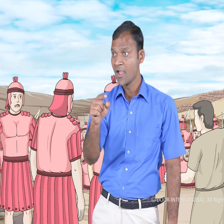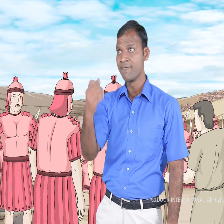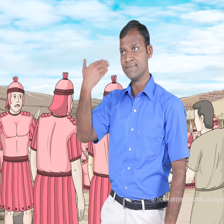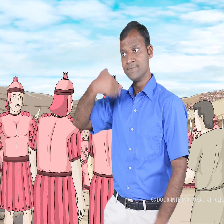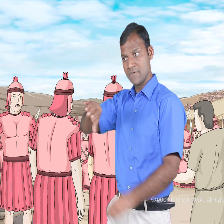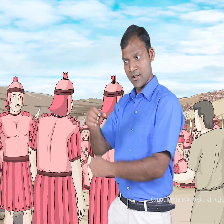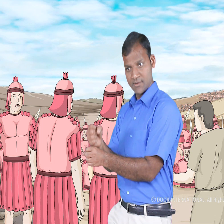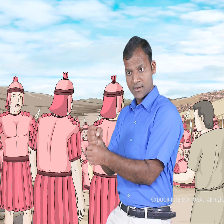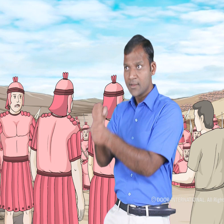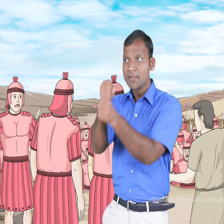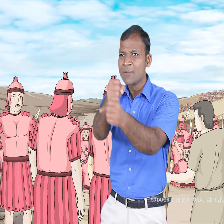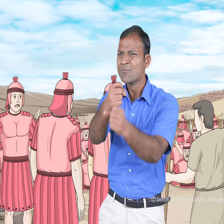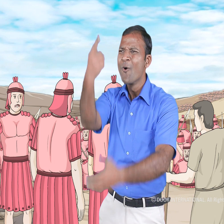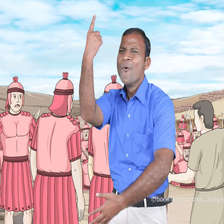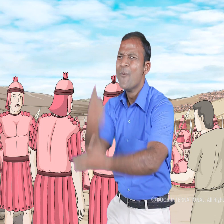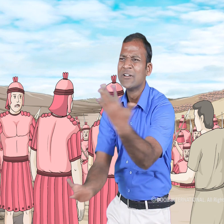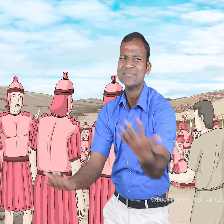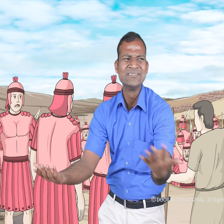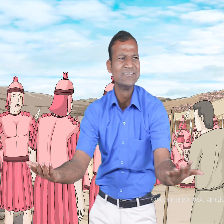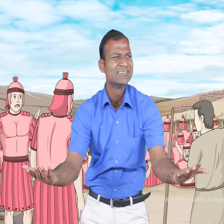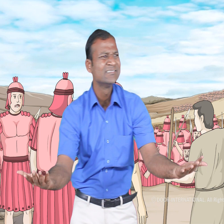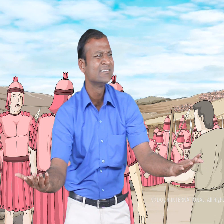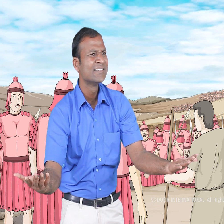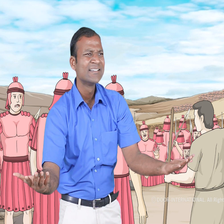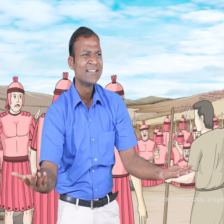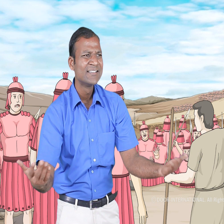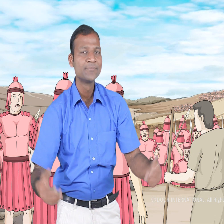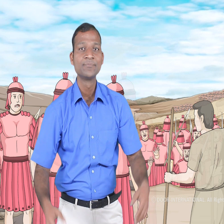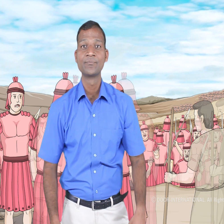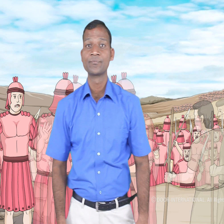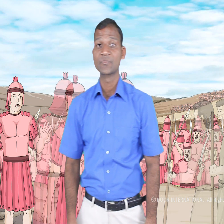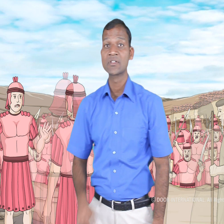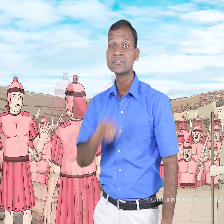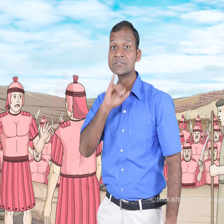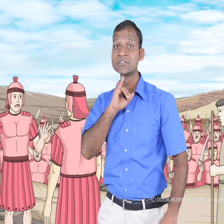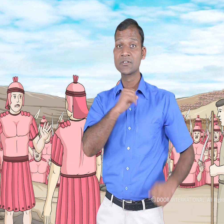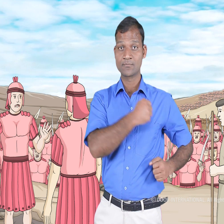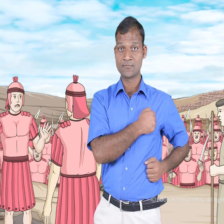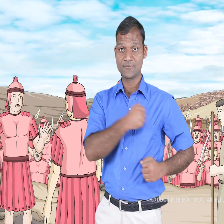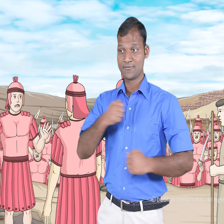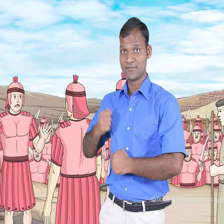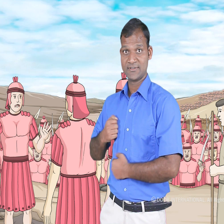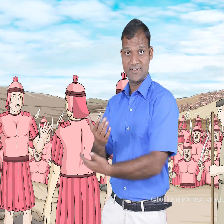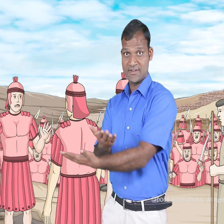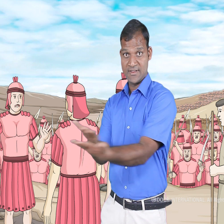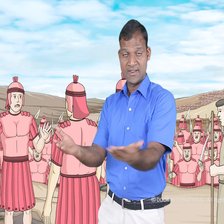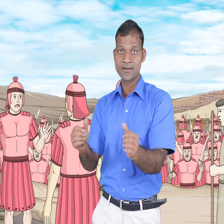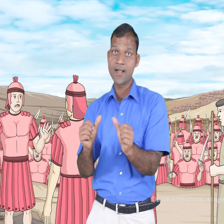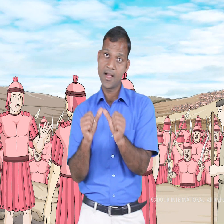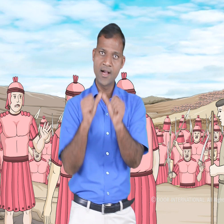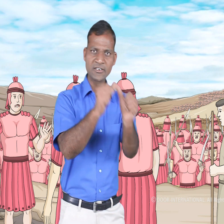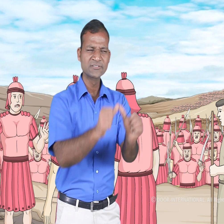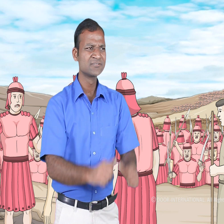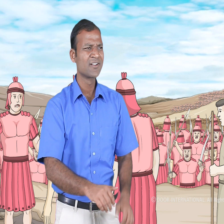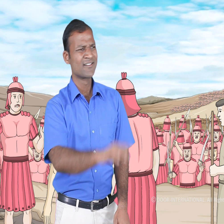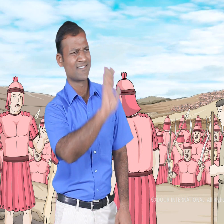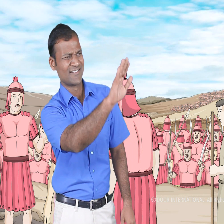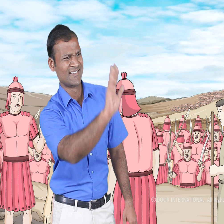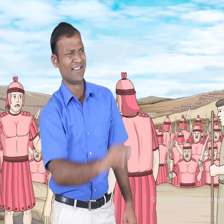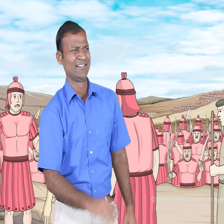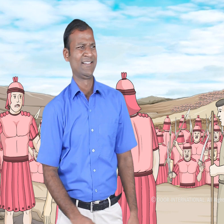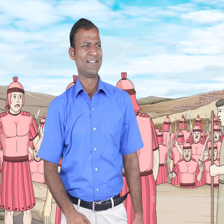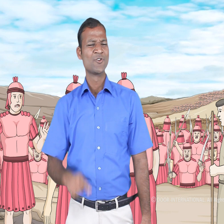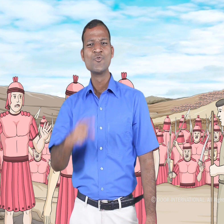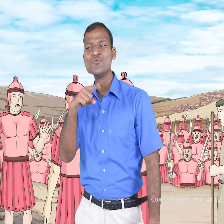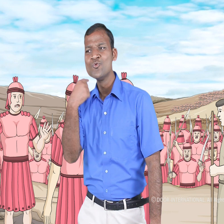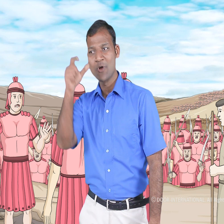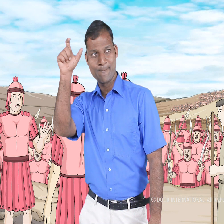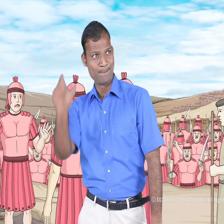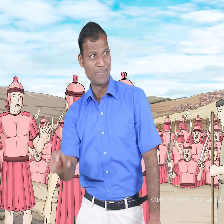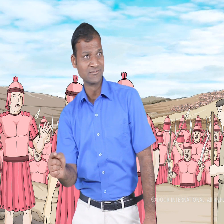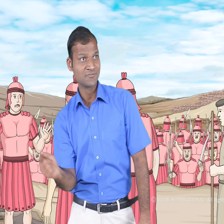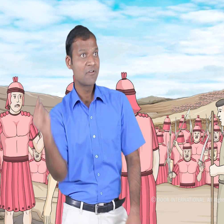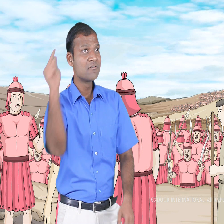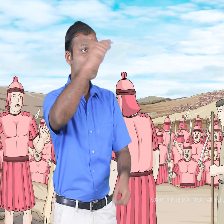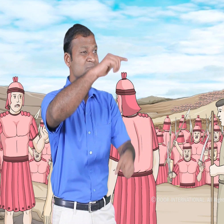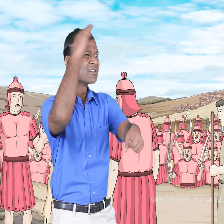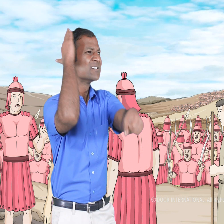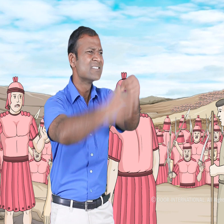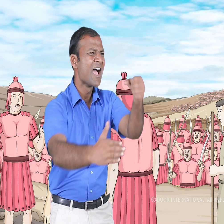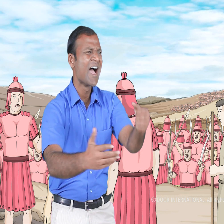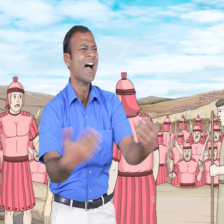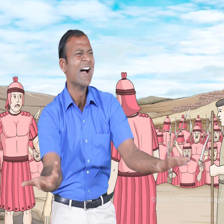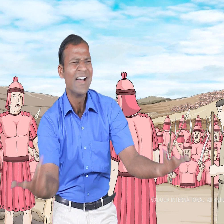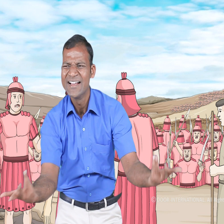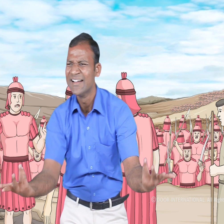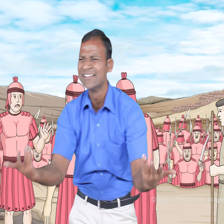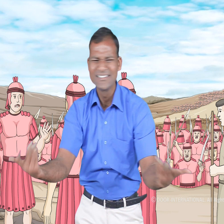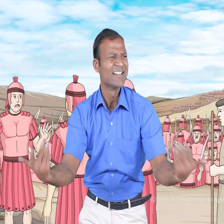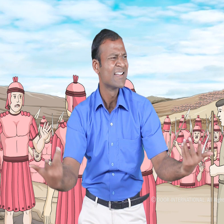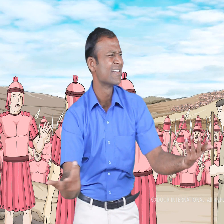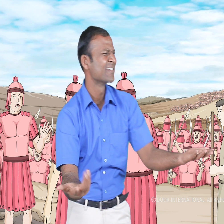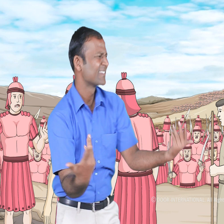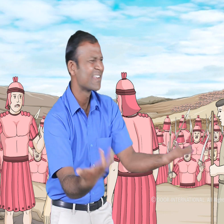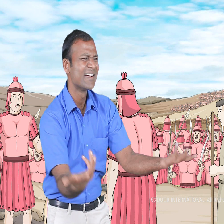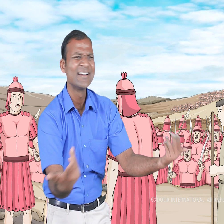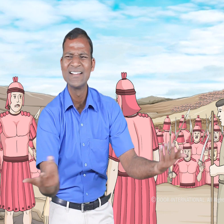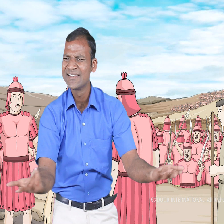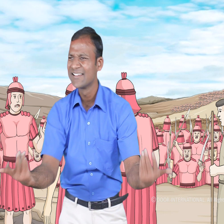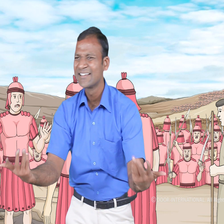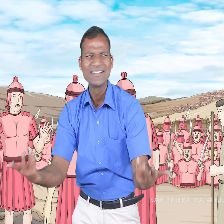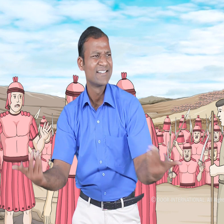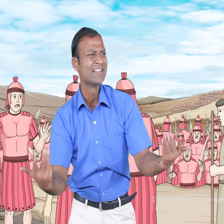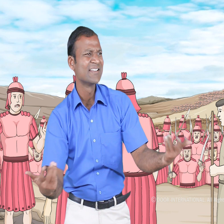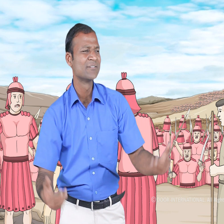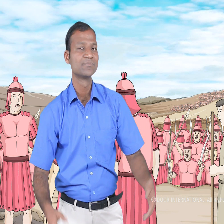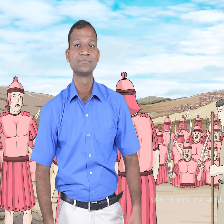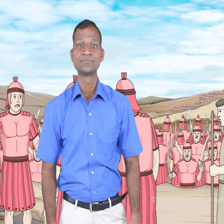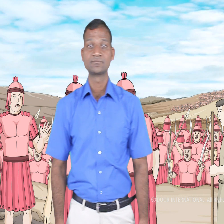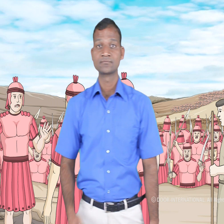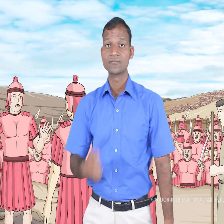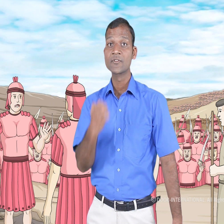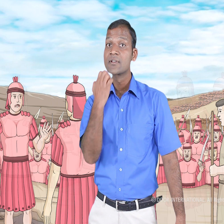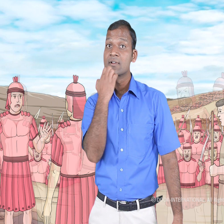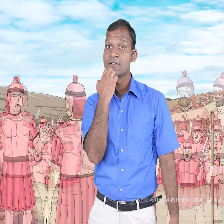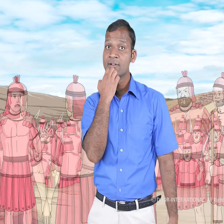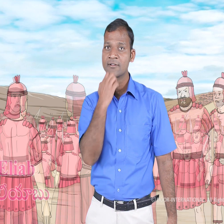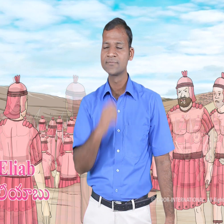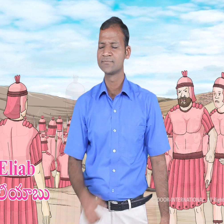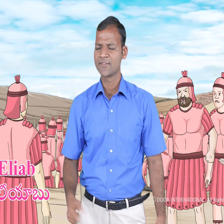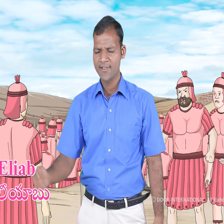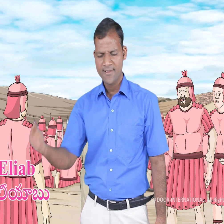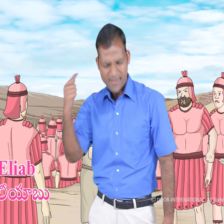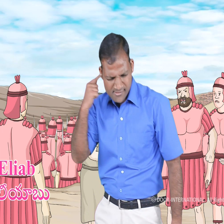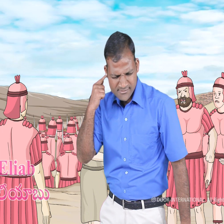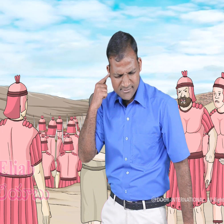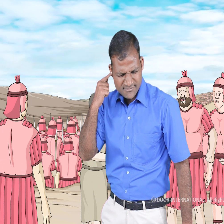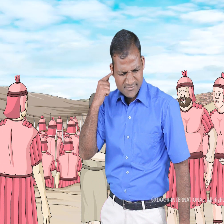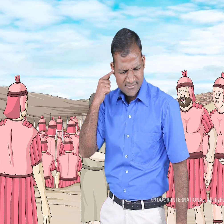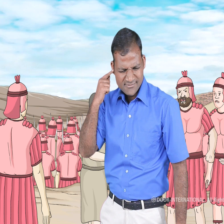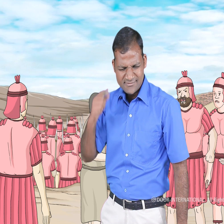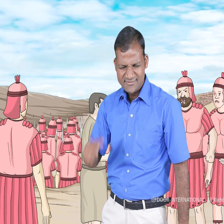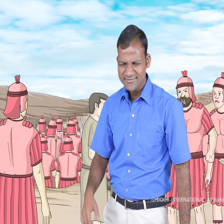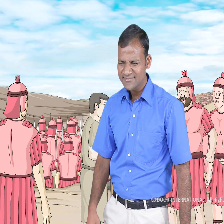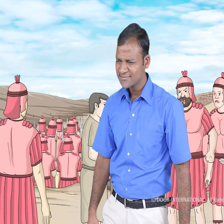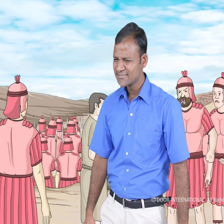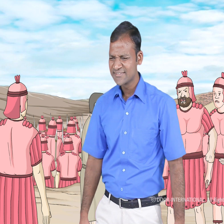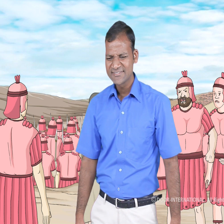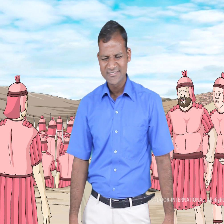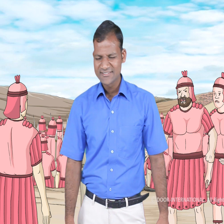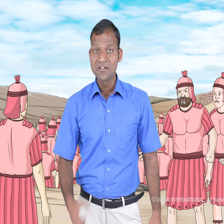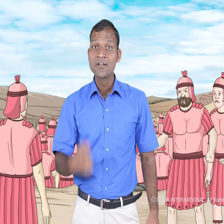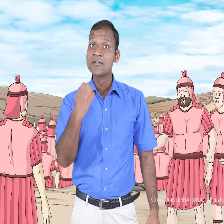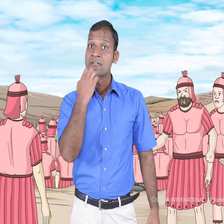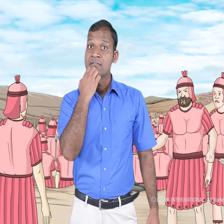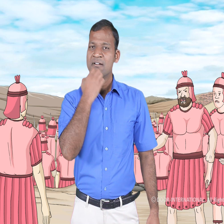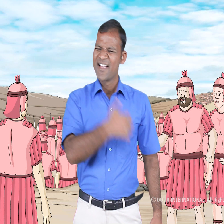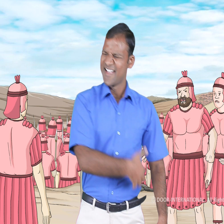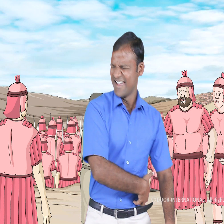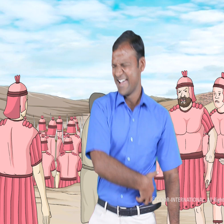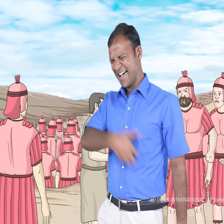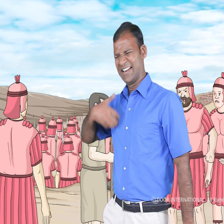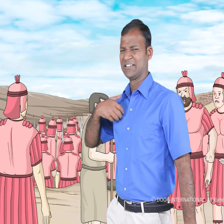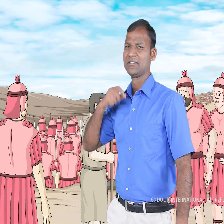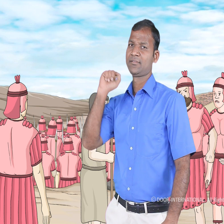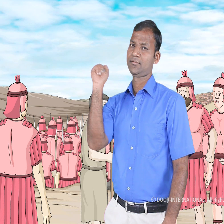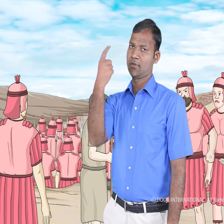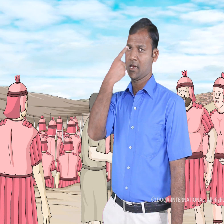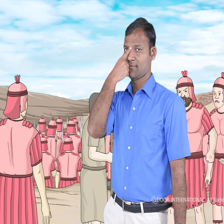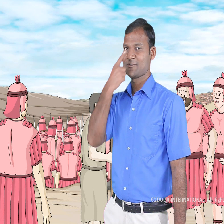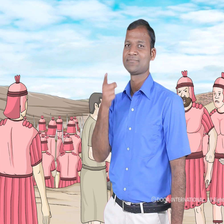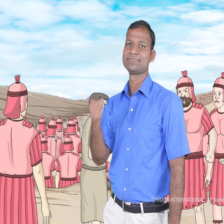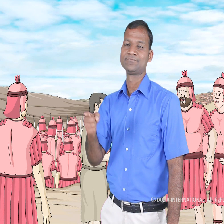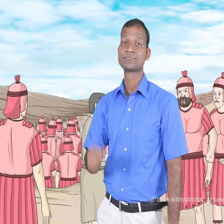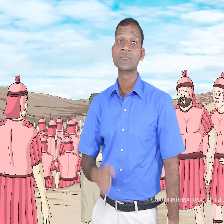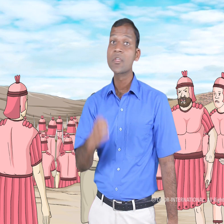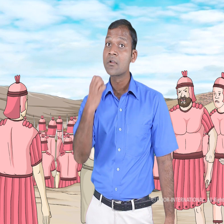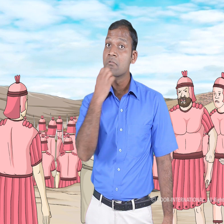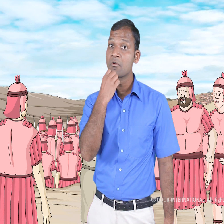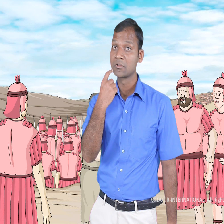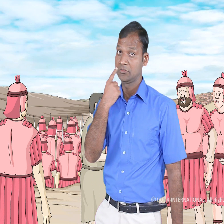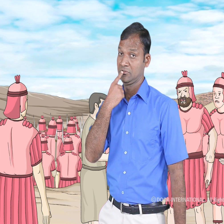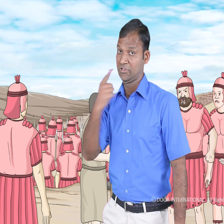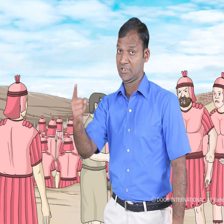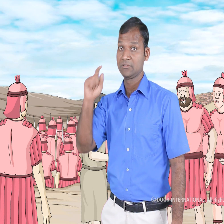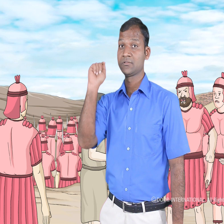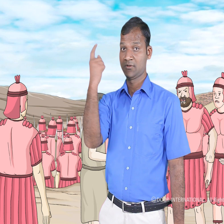The people told him about the offer, saying, “That is what will be done for the man who kills him.”